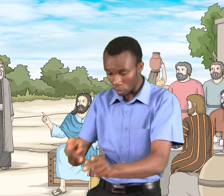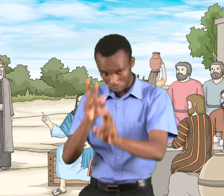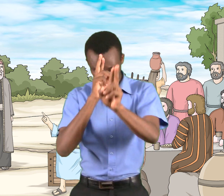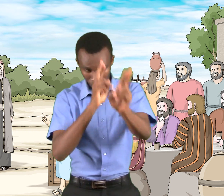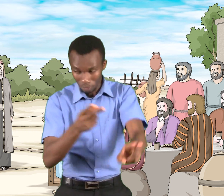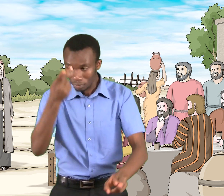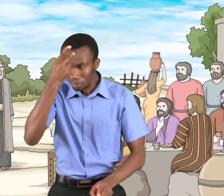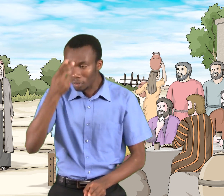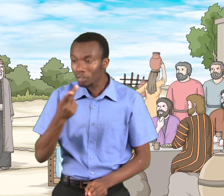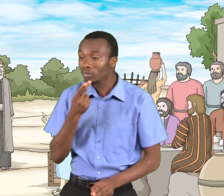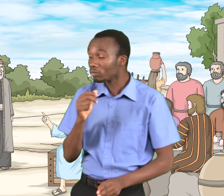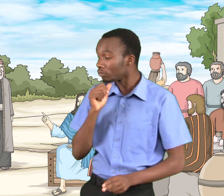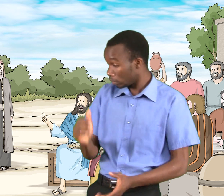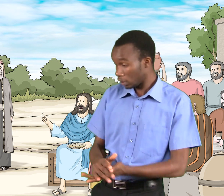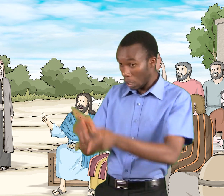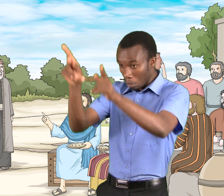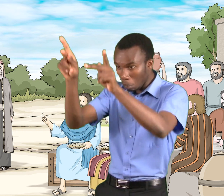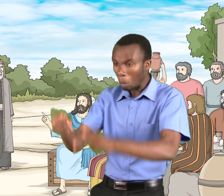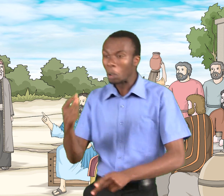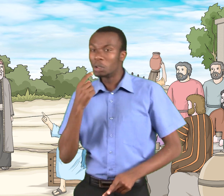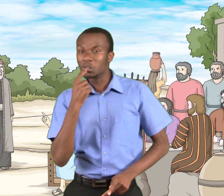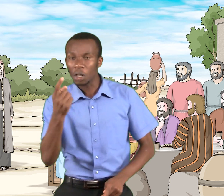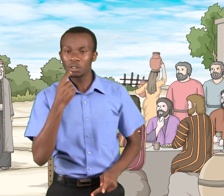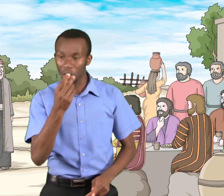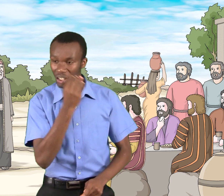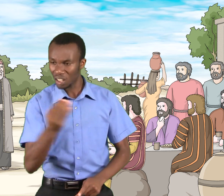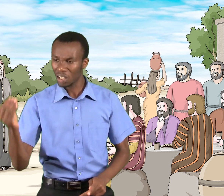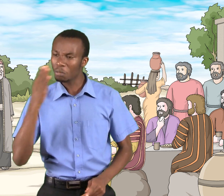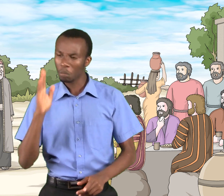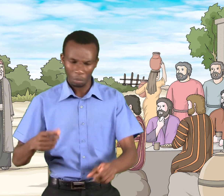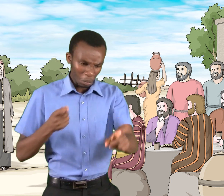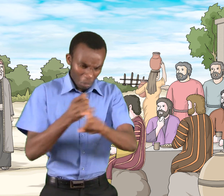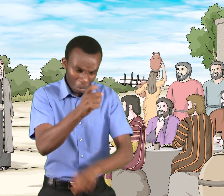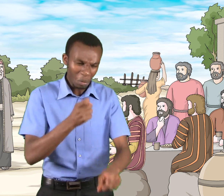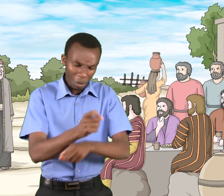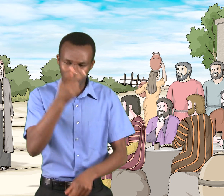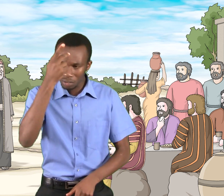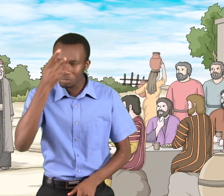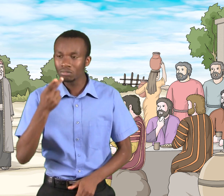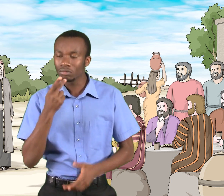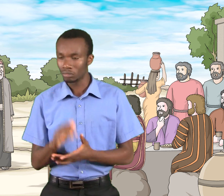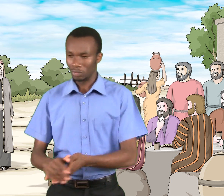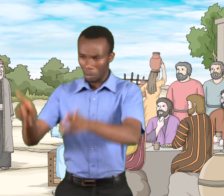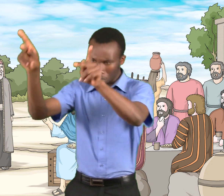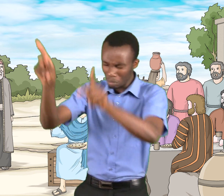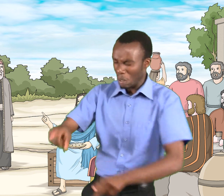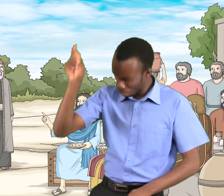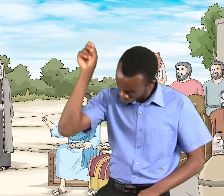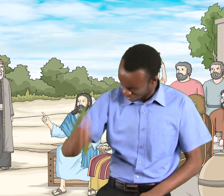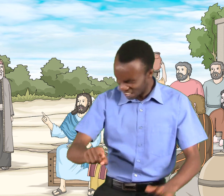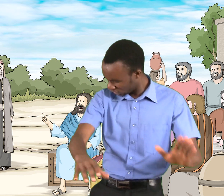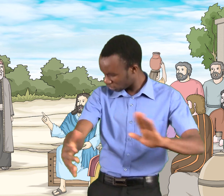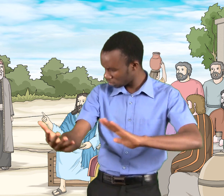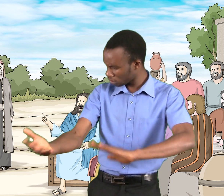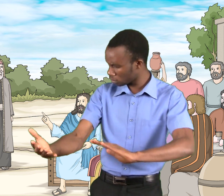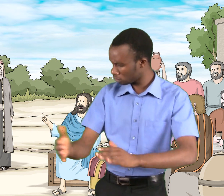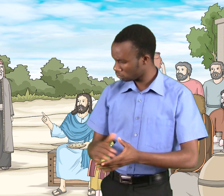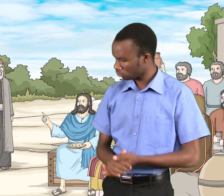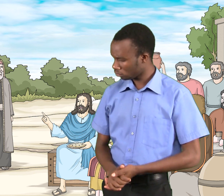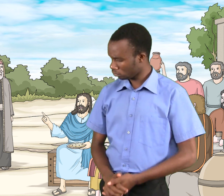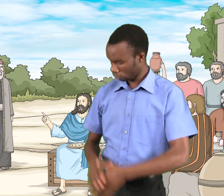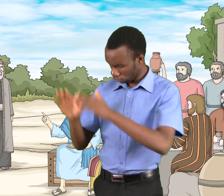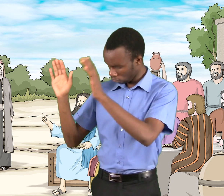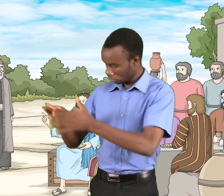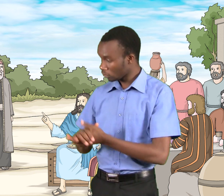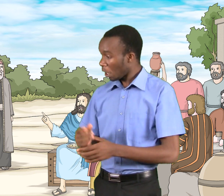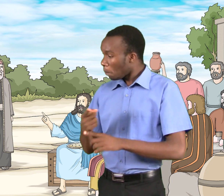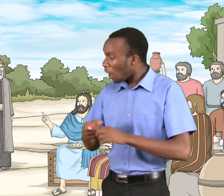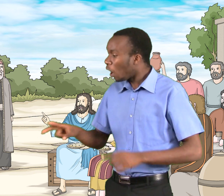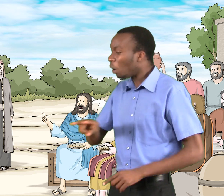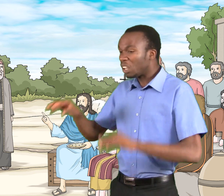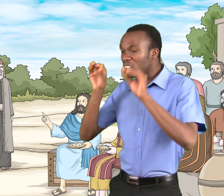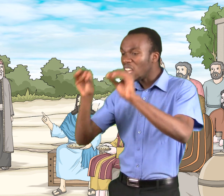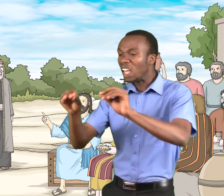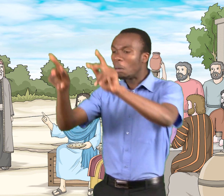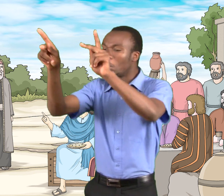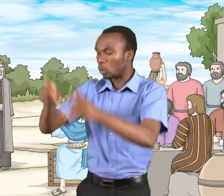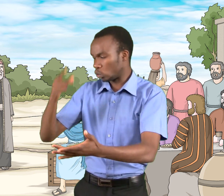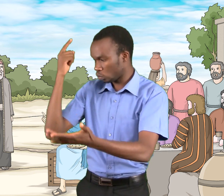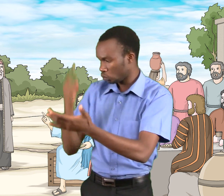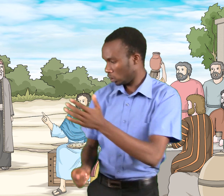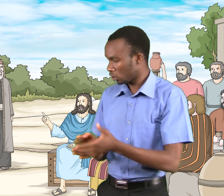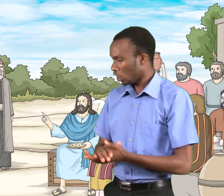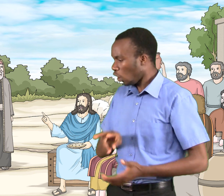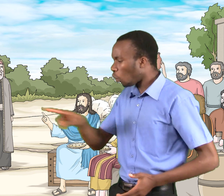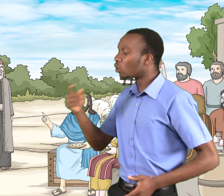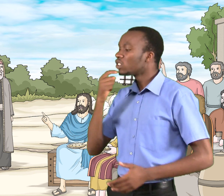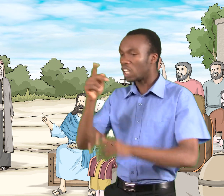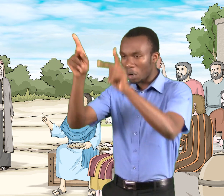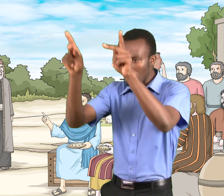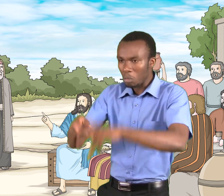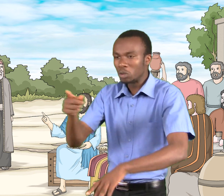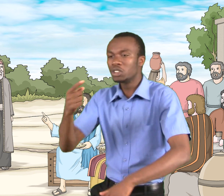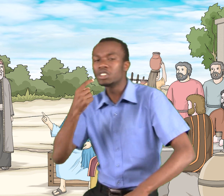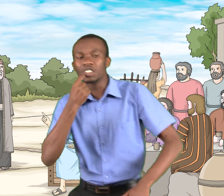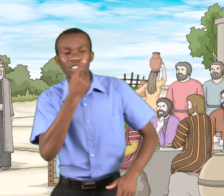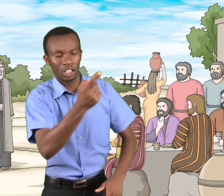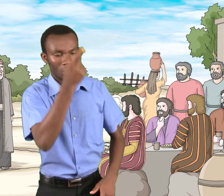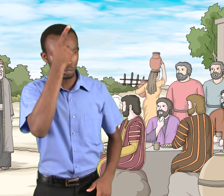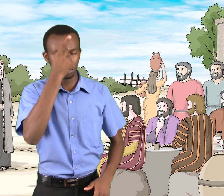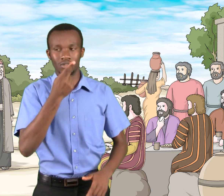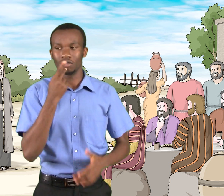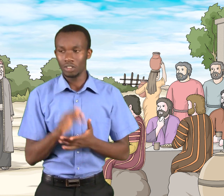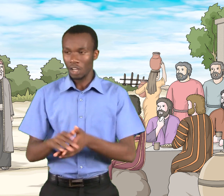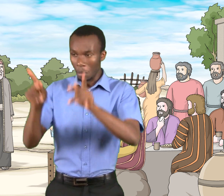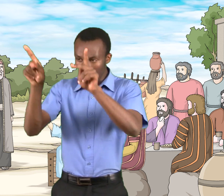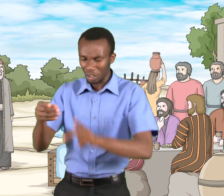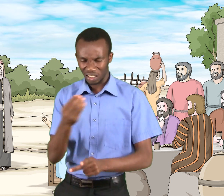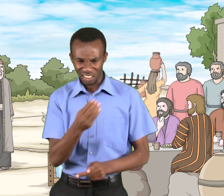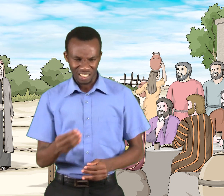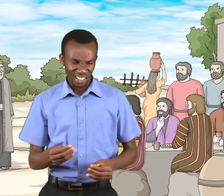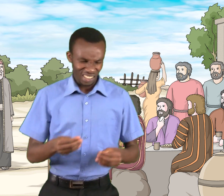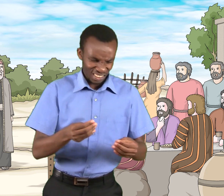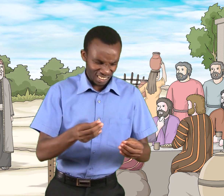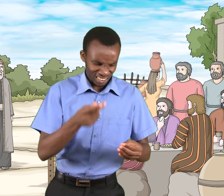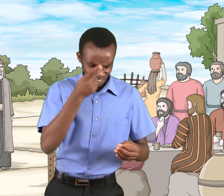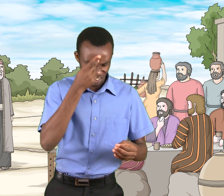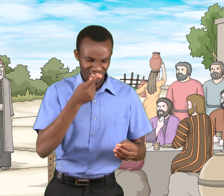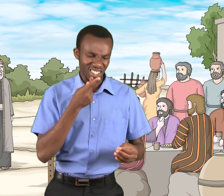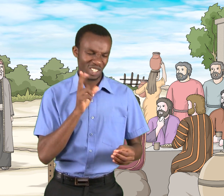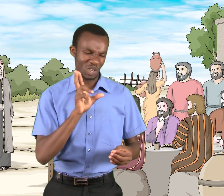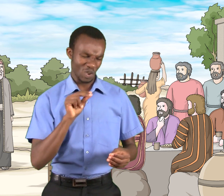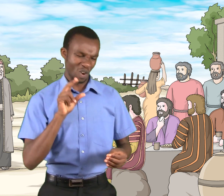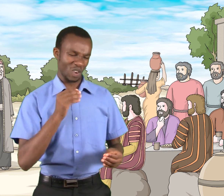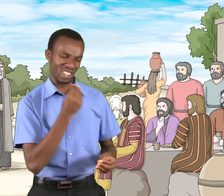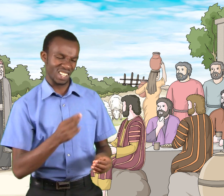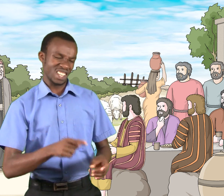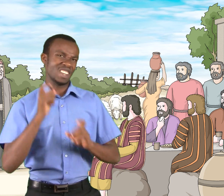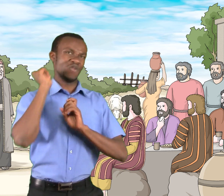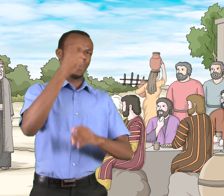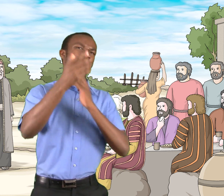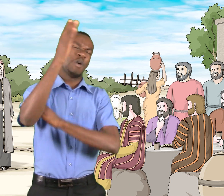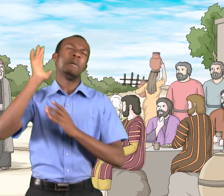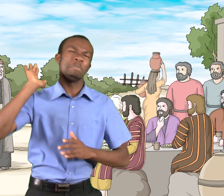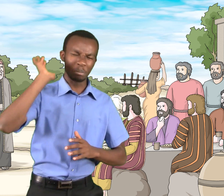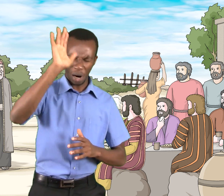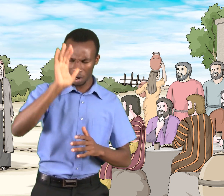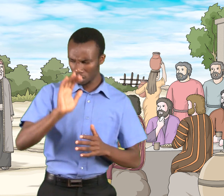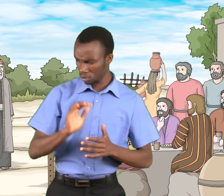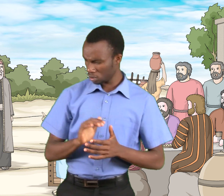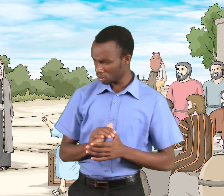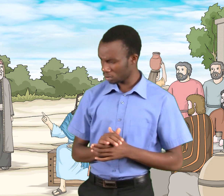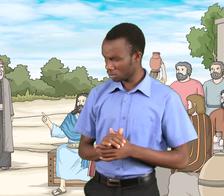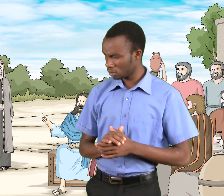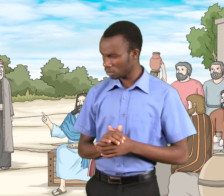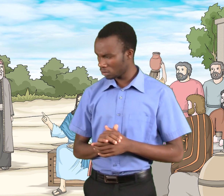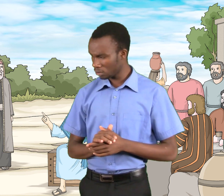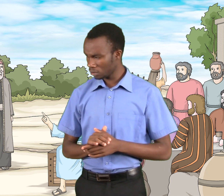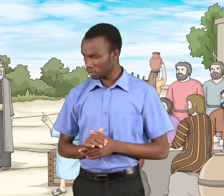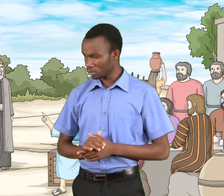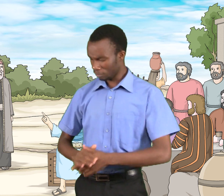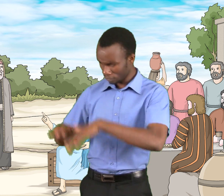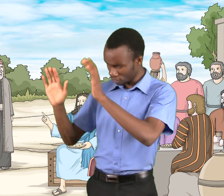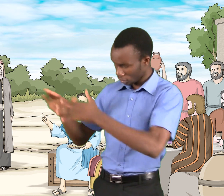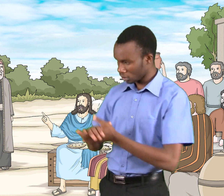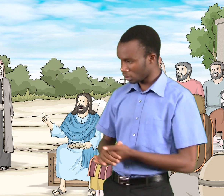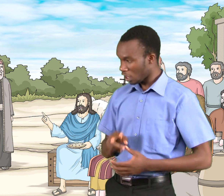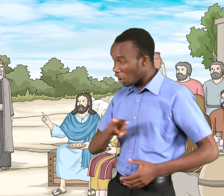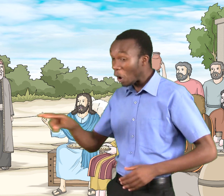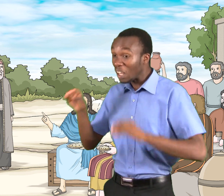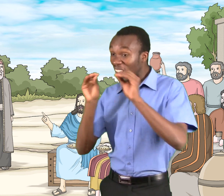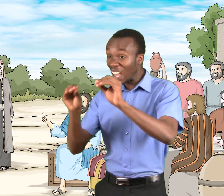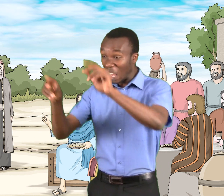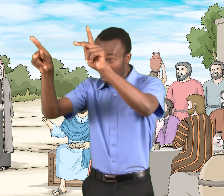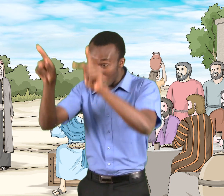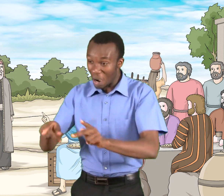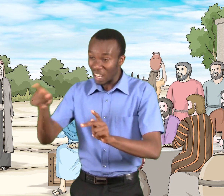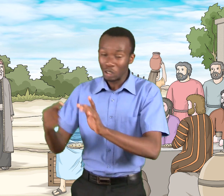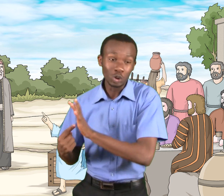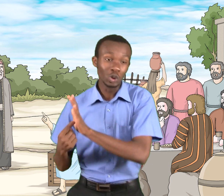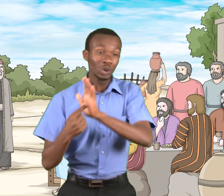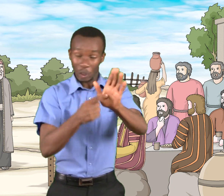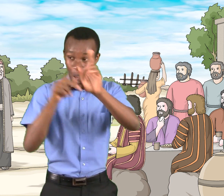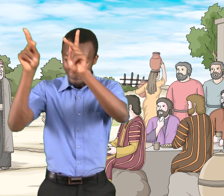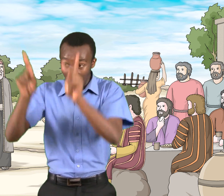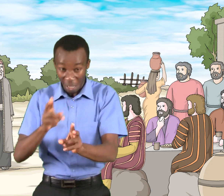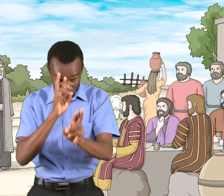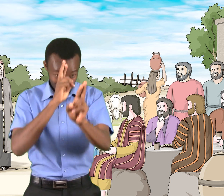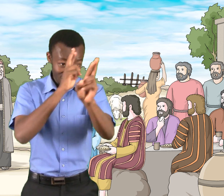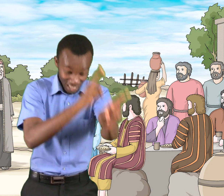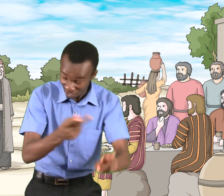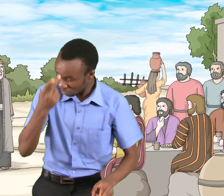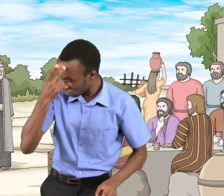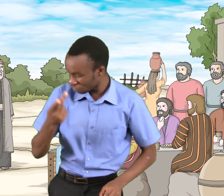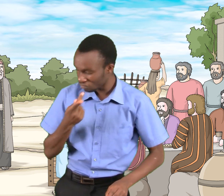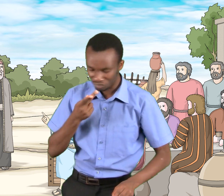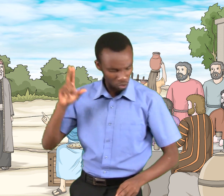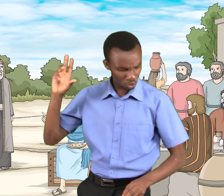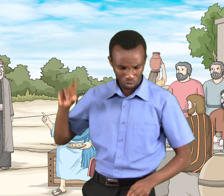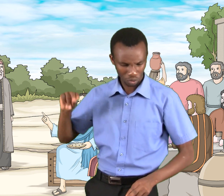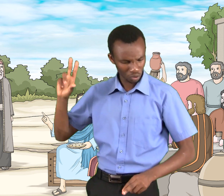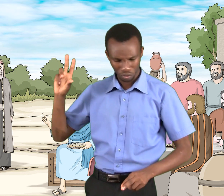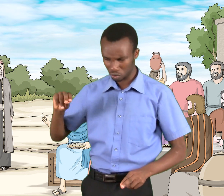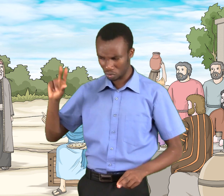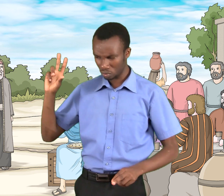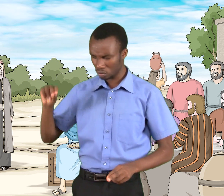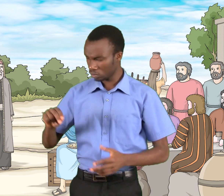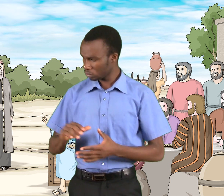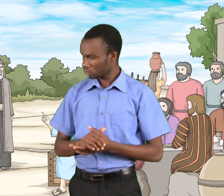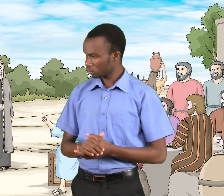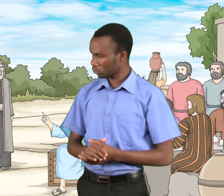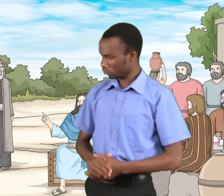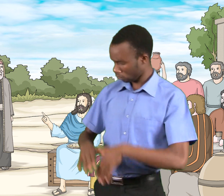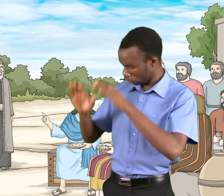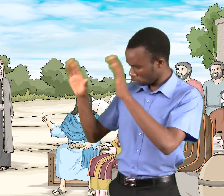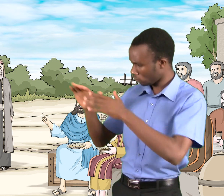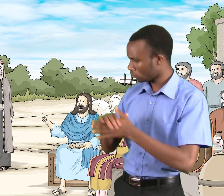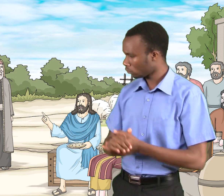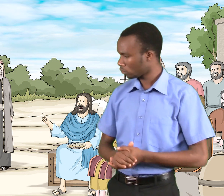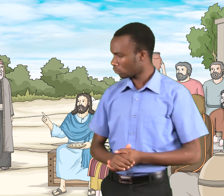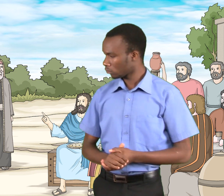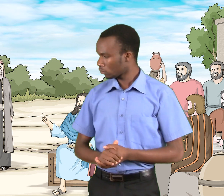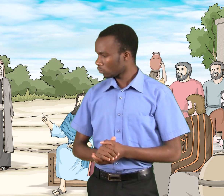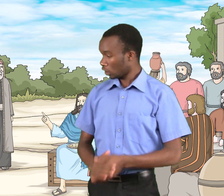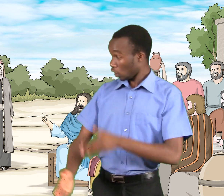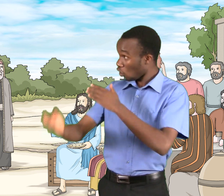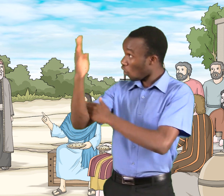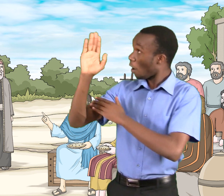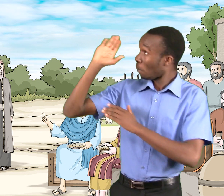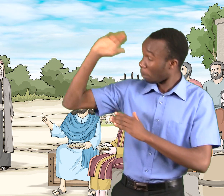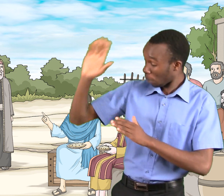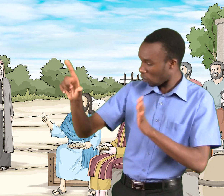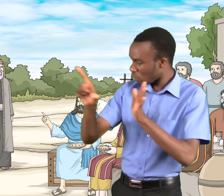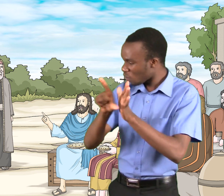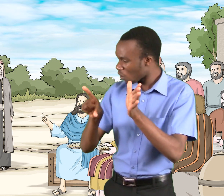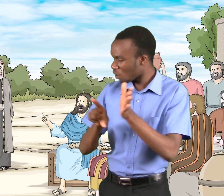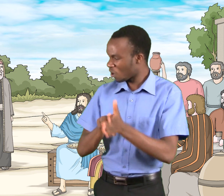But you say that if anyone says to his father or mother, ‘Whatever you would have received from me is a gift devoted to God,’ he need not honor his father or mother with it.